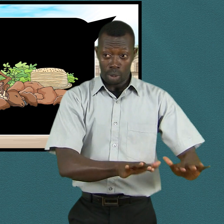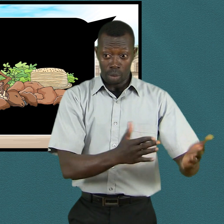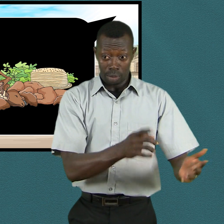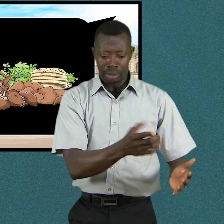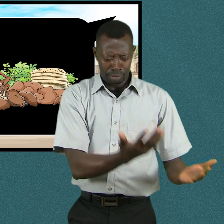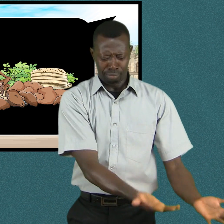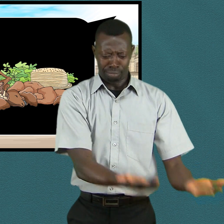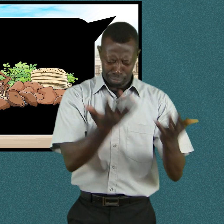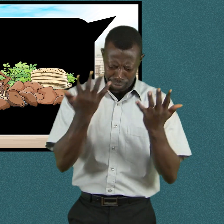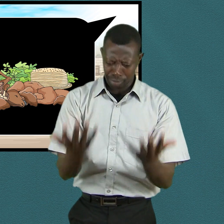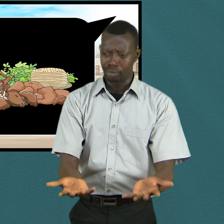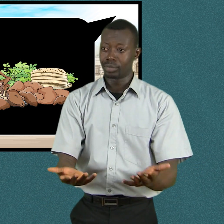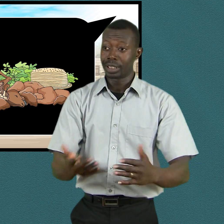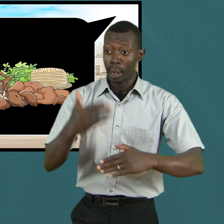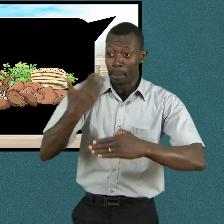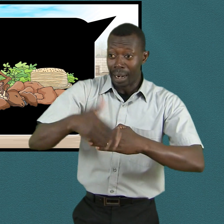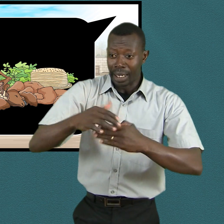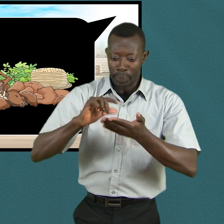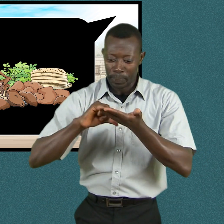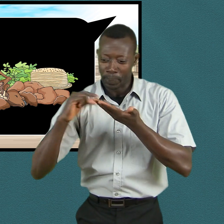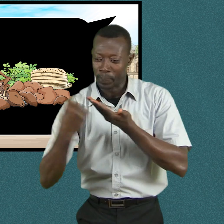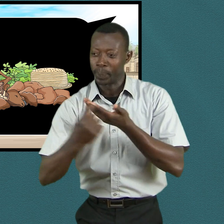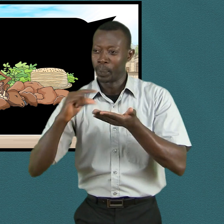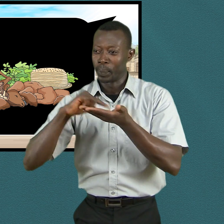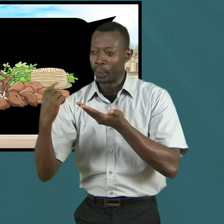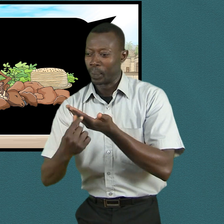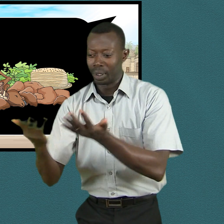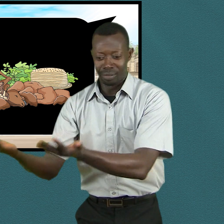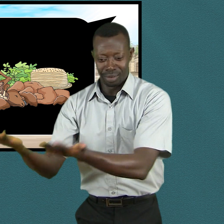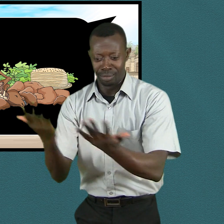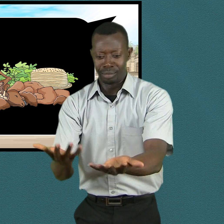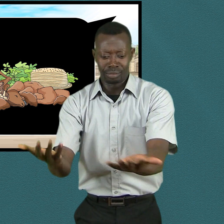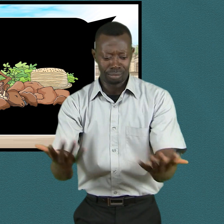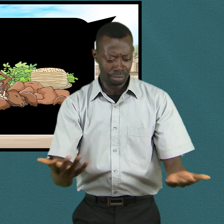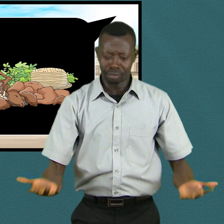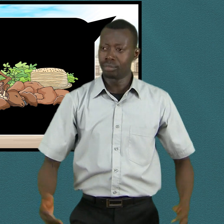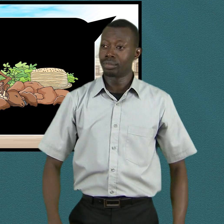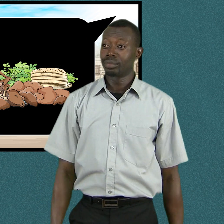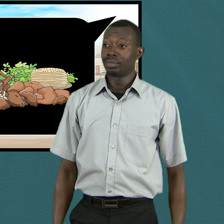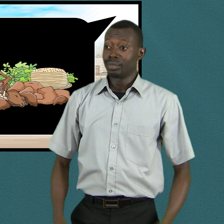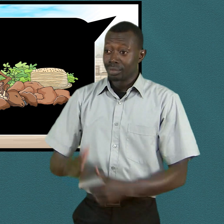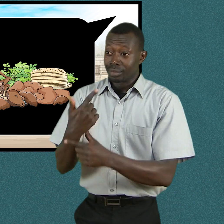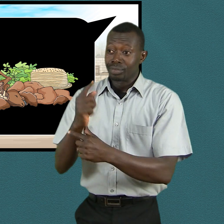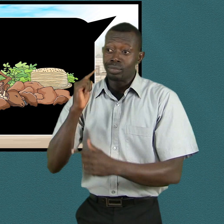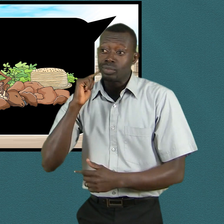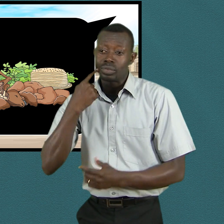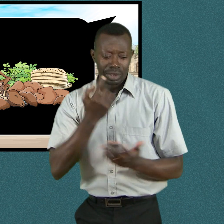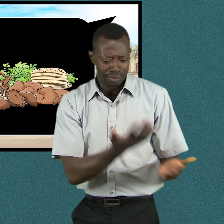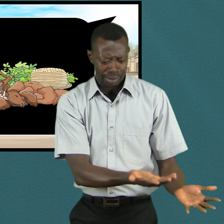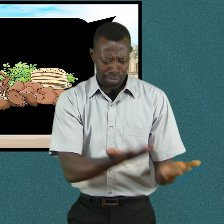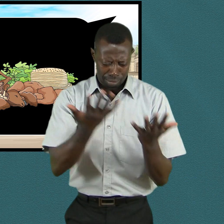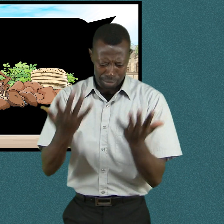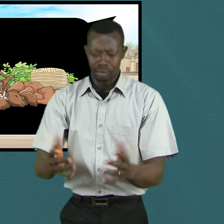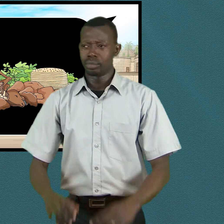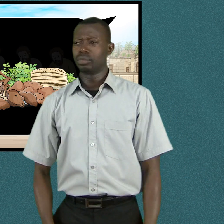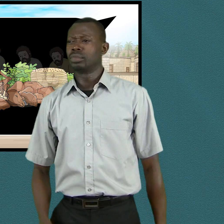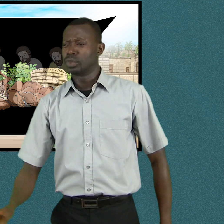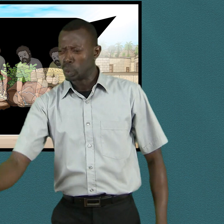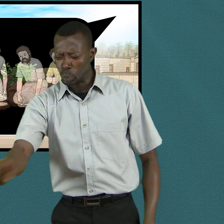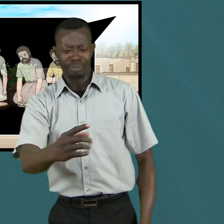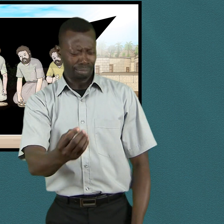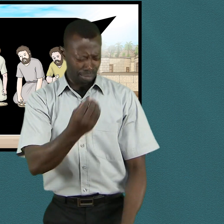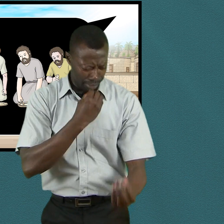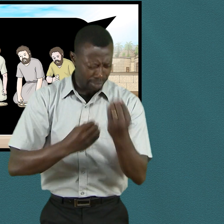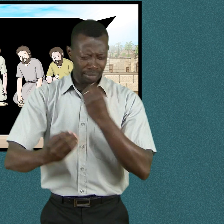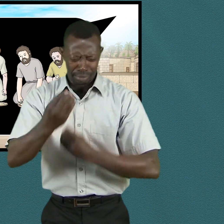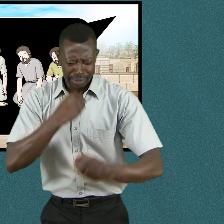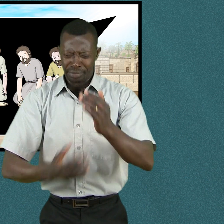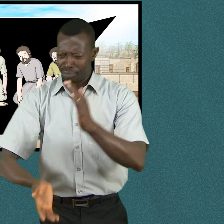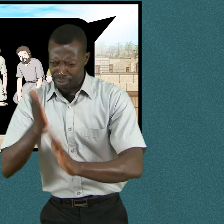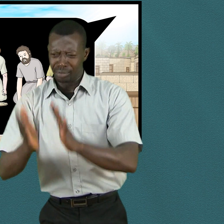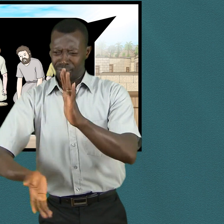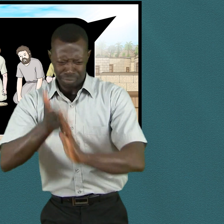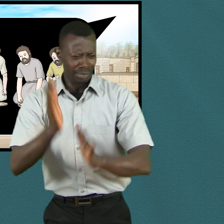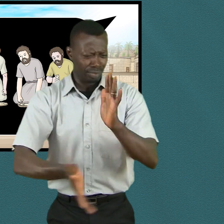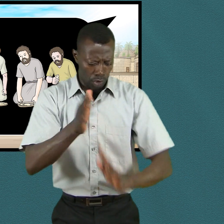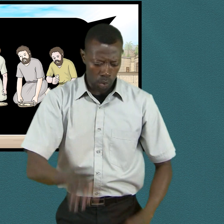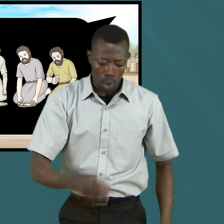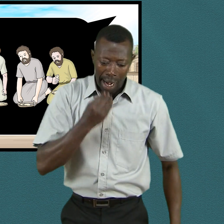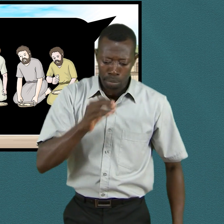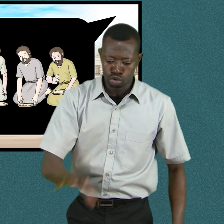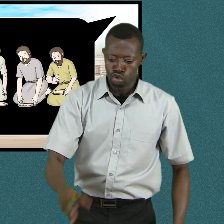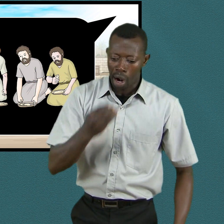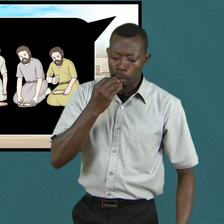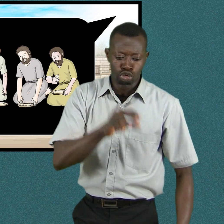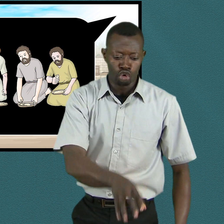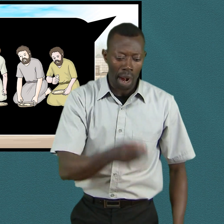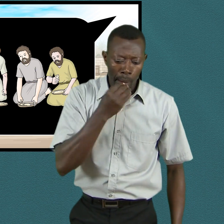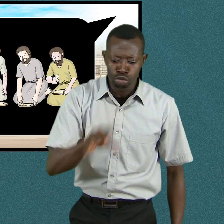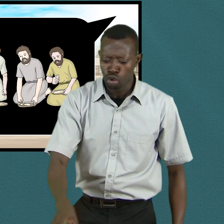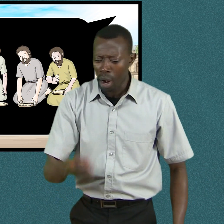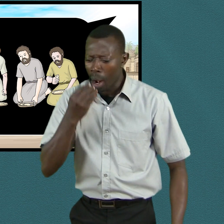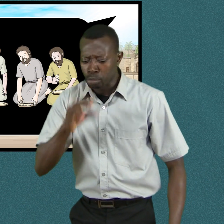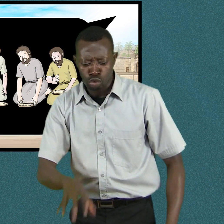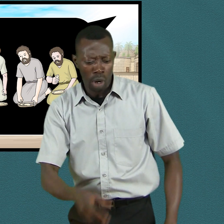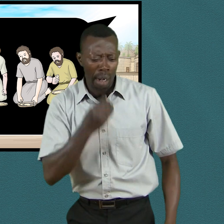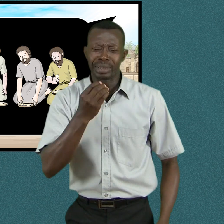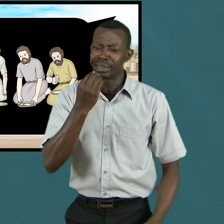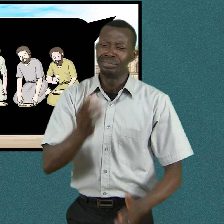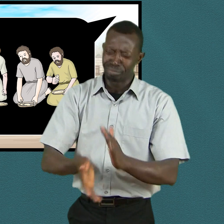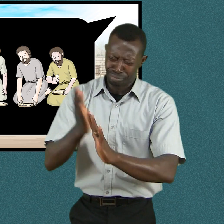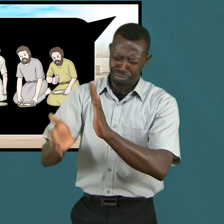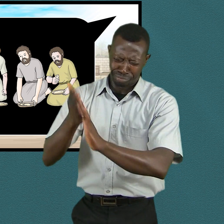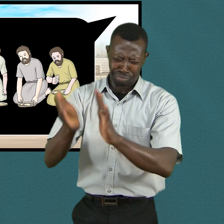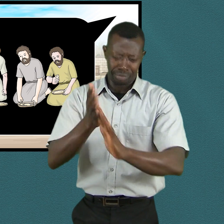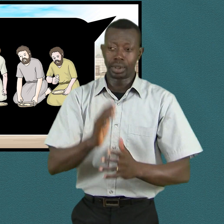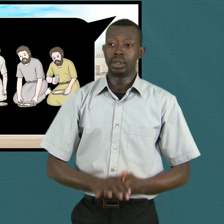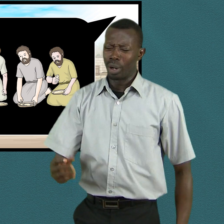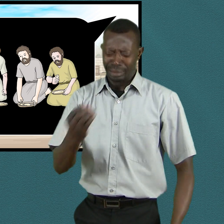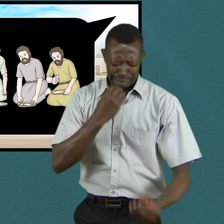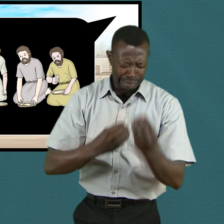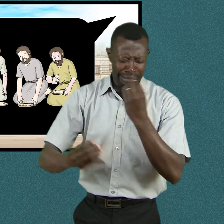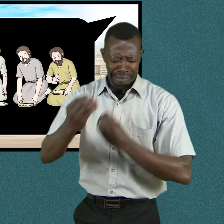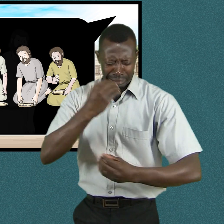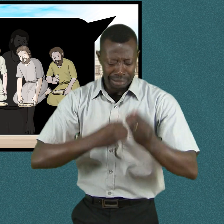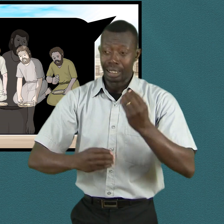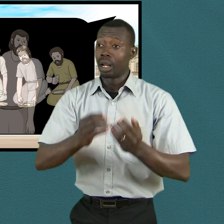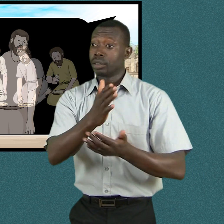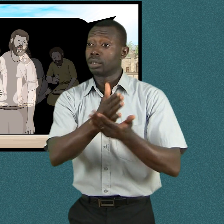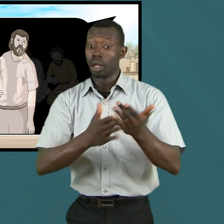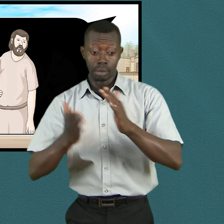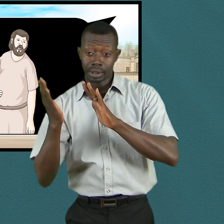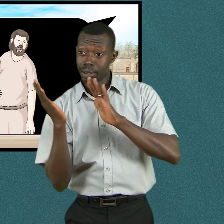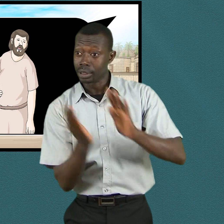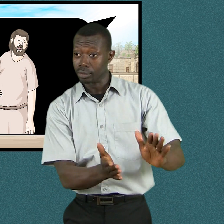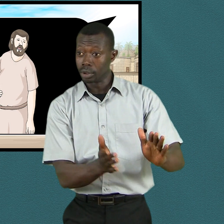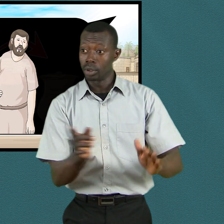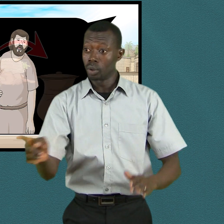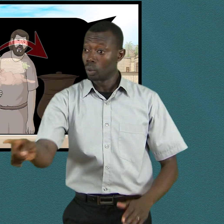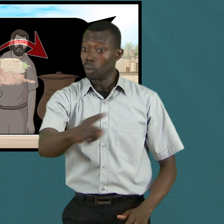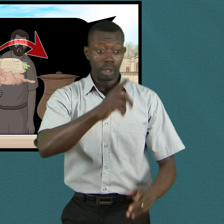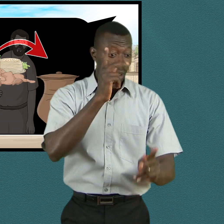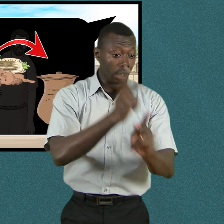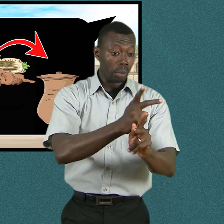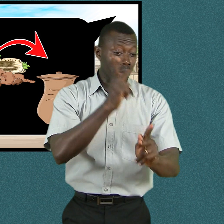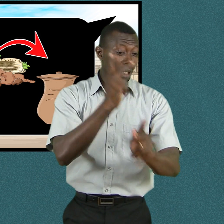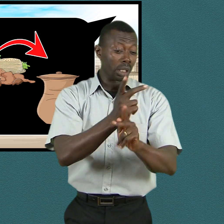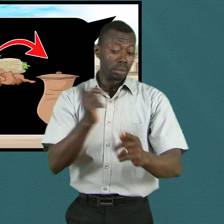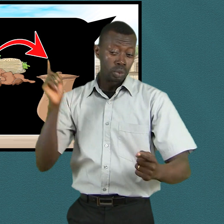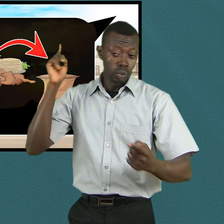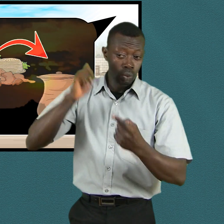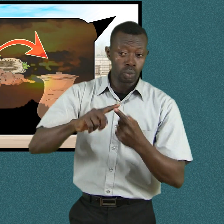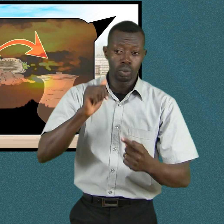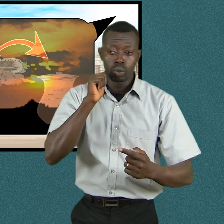You are to eat in haste; it is the LORD’s Passover.